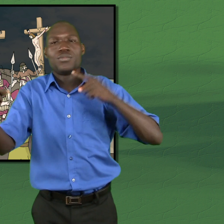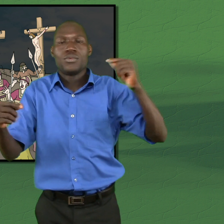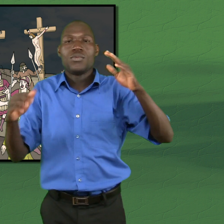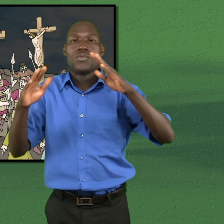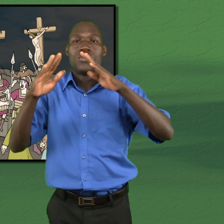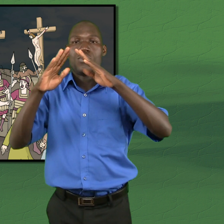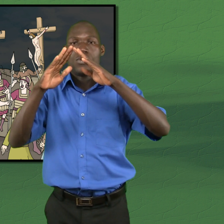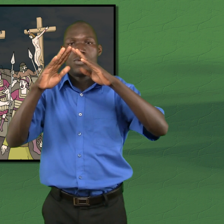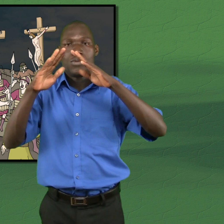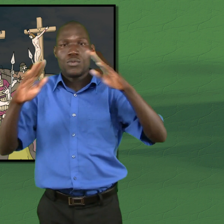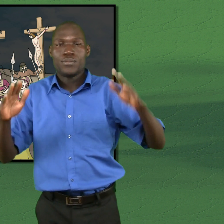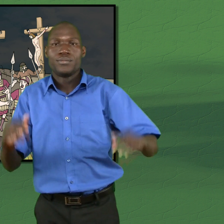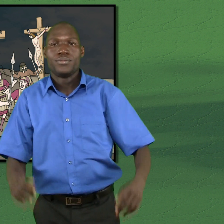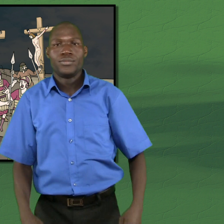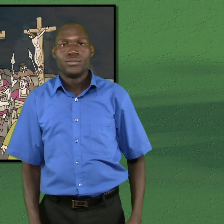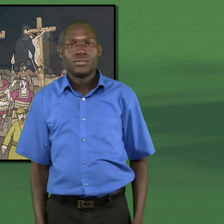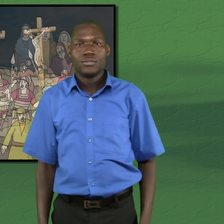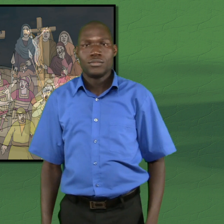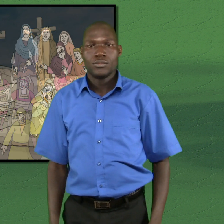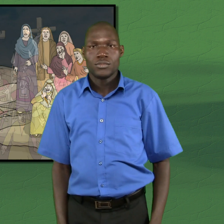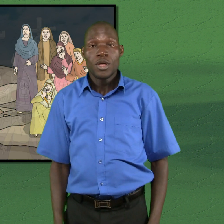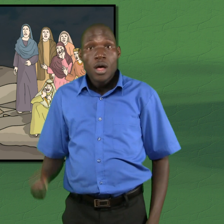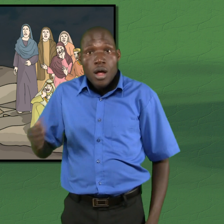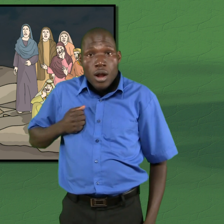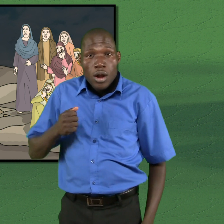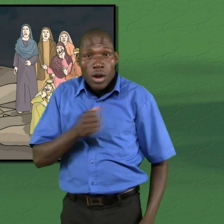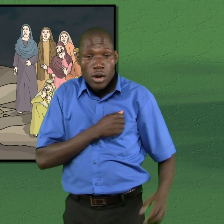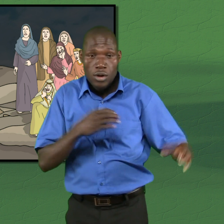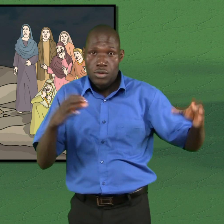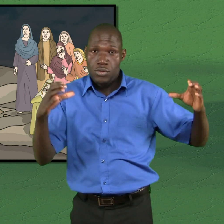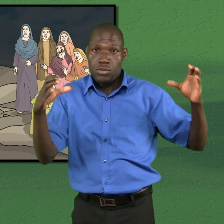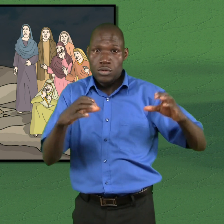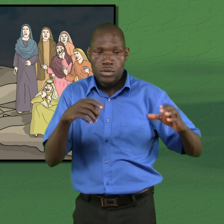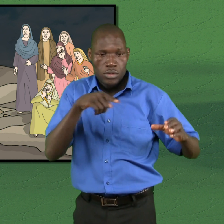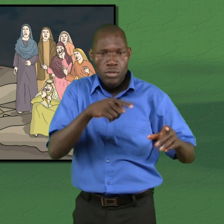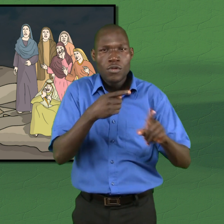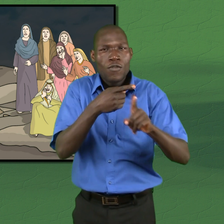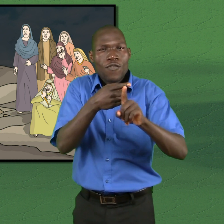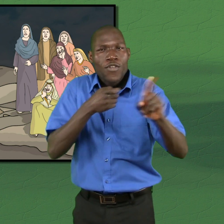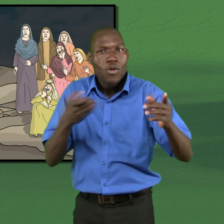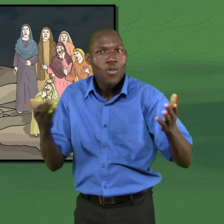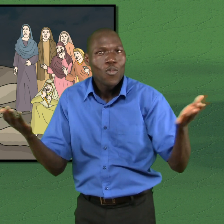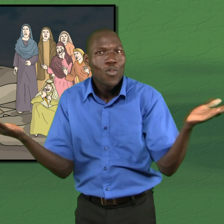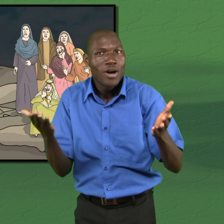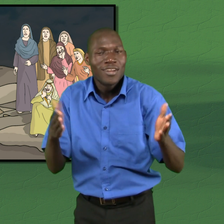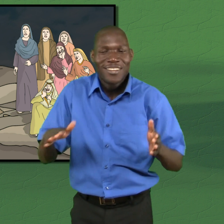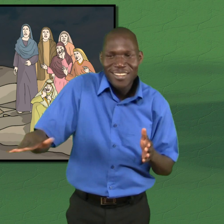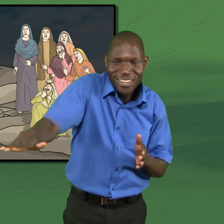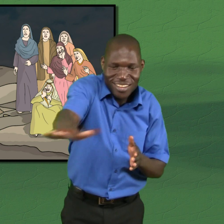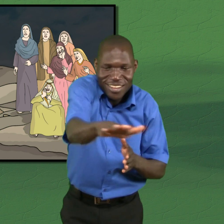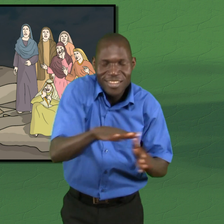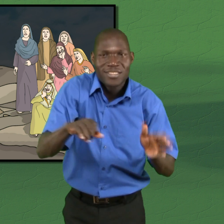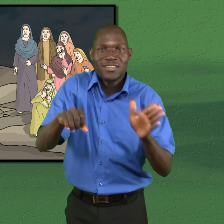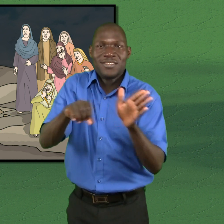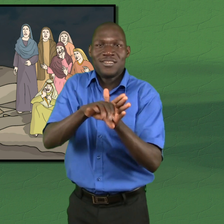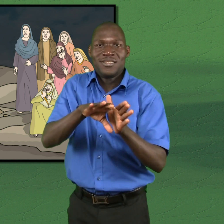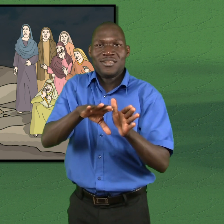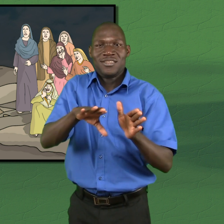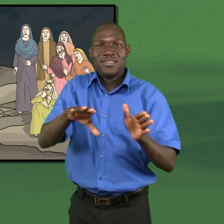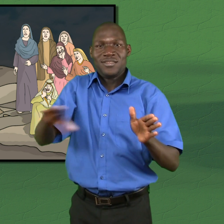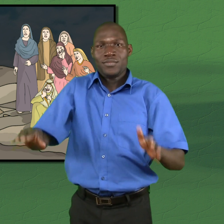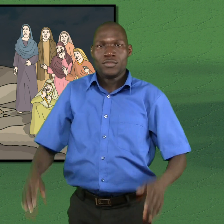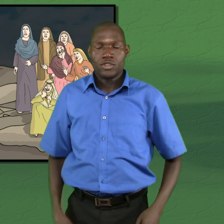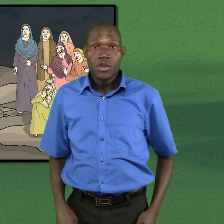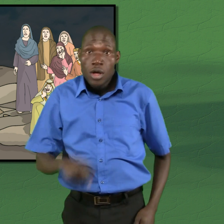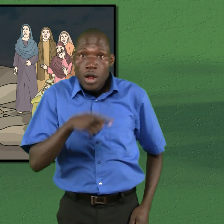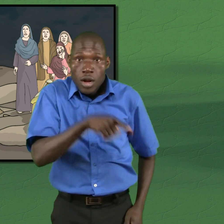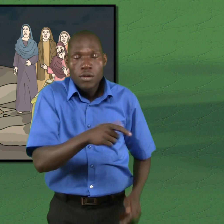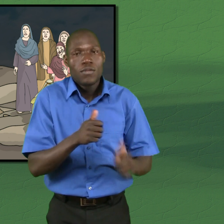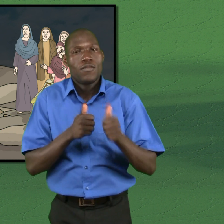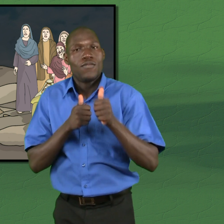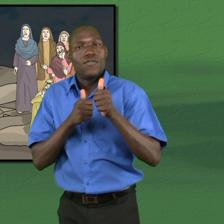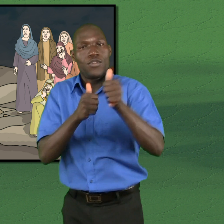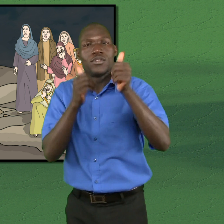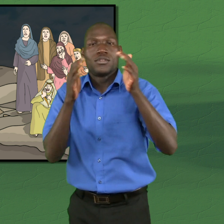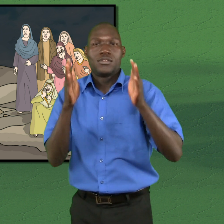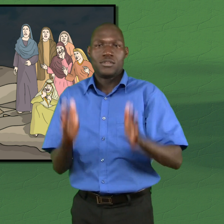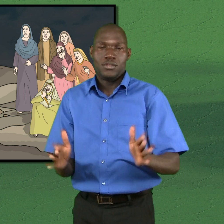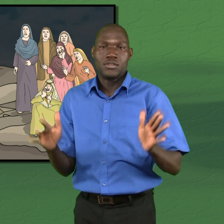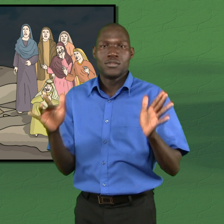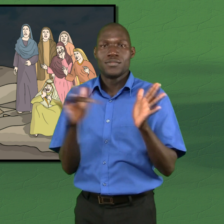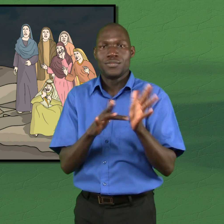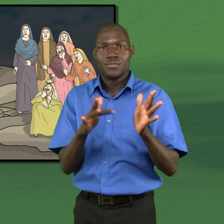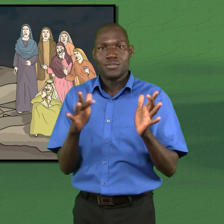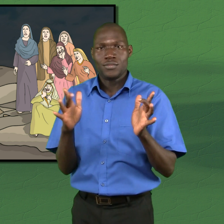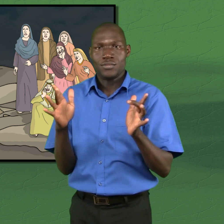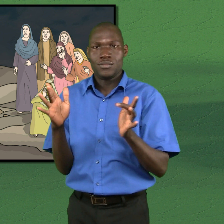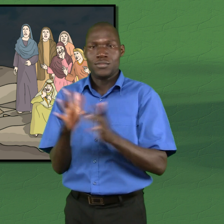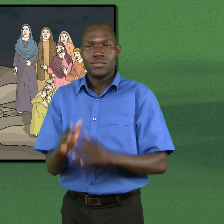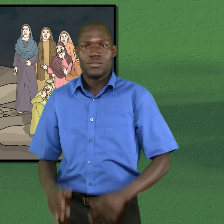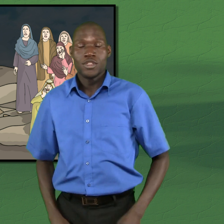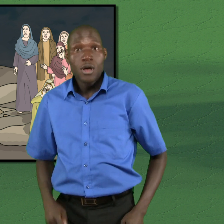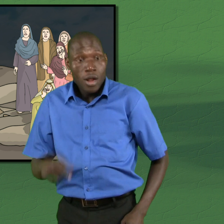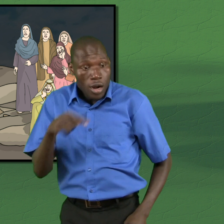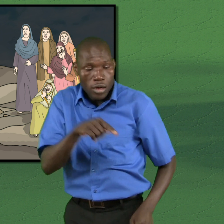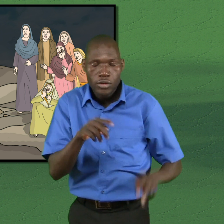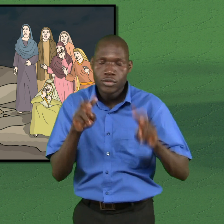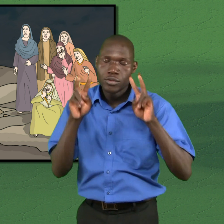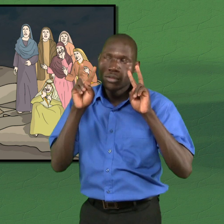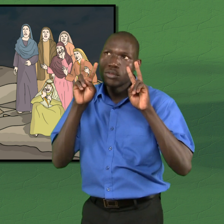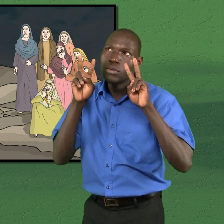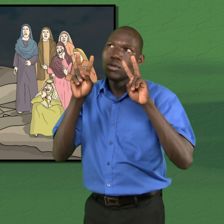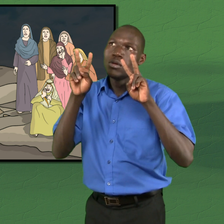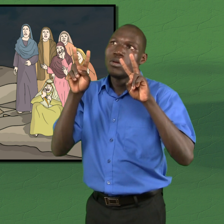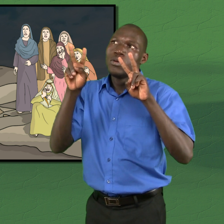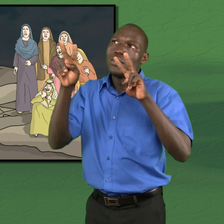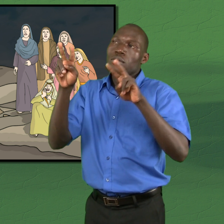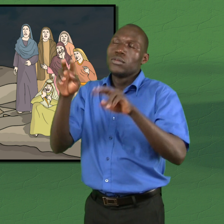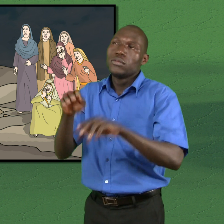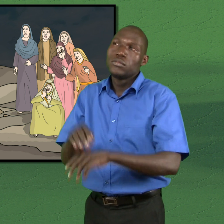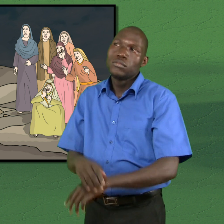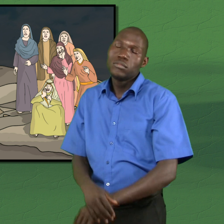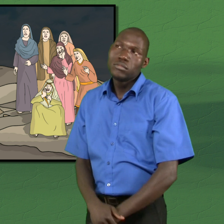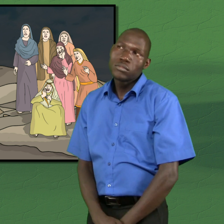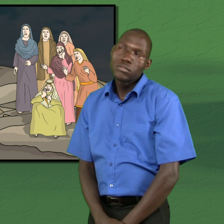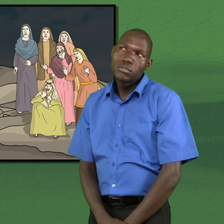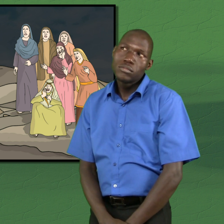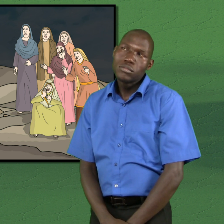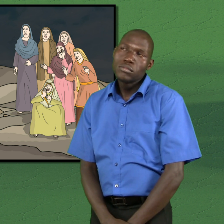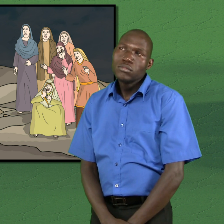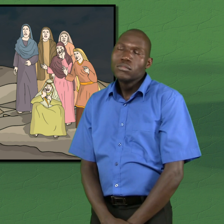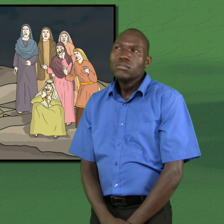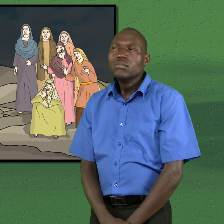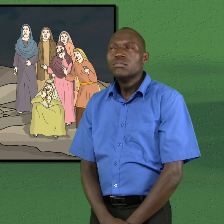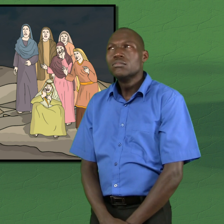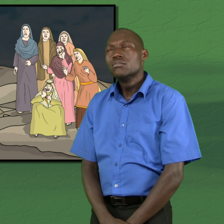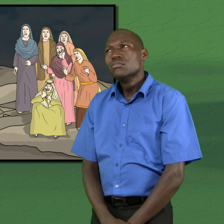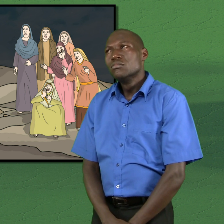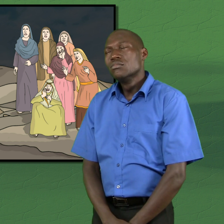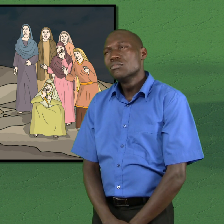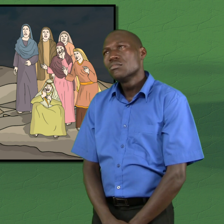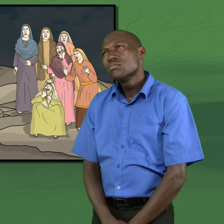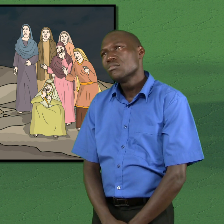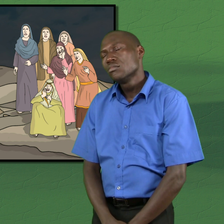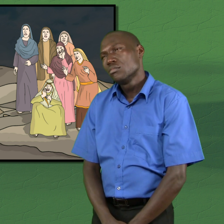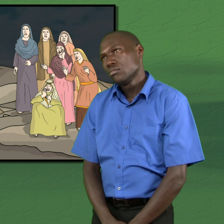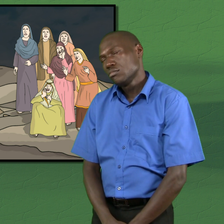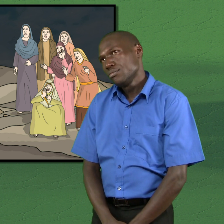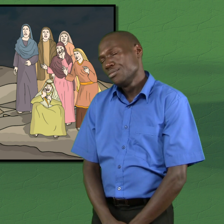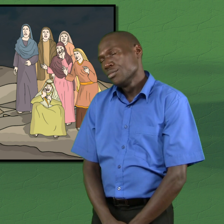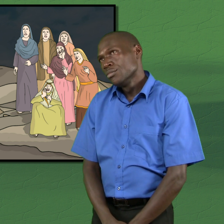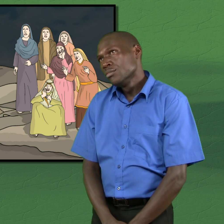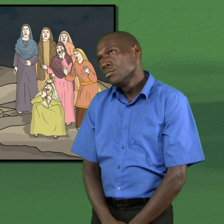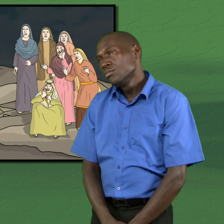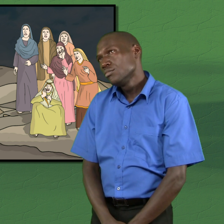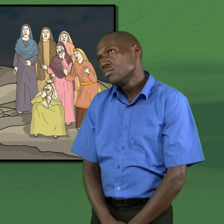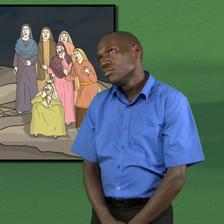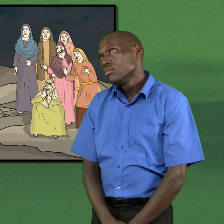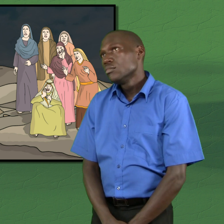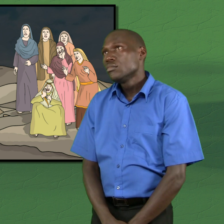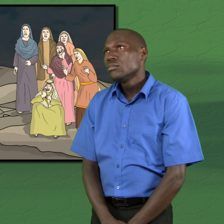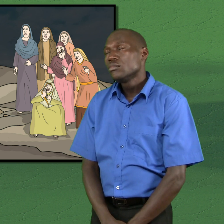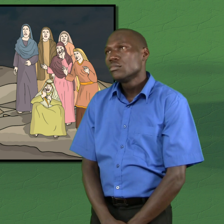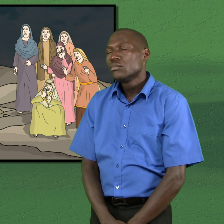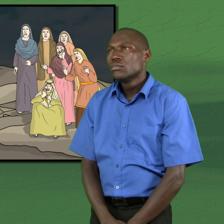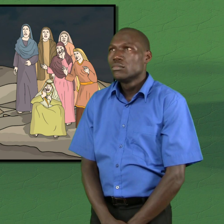And many women were there, watching from a distance. They had followed Jesus from Galilee to minister to Him. Among them were Mary Magdalene, Mary the mother of James and Joseph, and the mother of Zebedee’s sons. and placed it in his own new tomb that he had cut into the rock. Then he rolled a great stone across the entrance to the tomb and went away. Mary Magdalene and the other Mary were sitting there opposite the tomb. The next day, the one after Preparation Day, the chief priests and Pharisees assembled before Pilate.